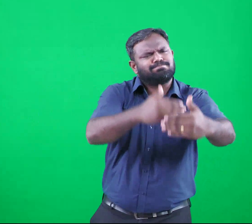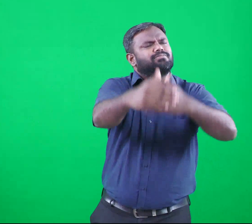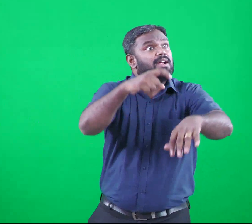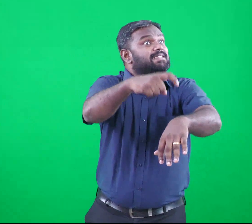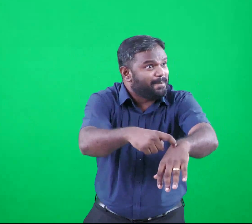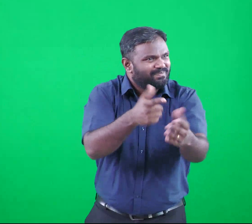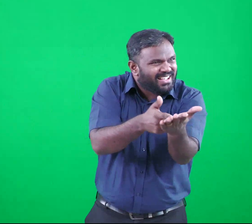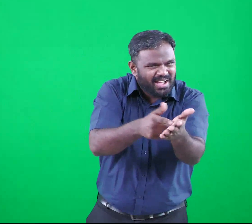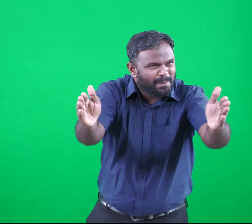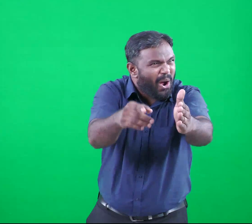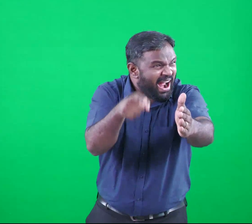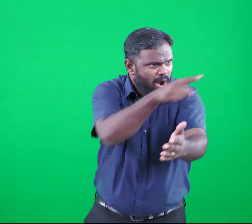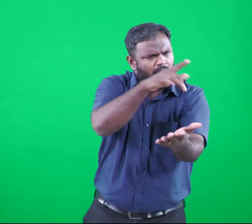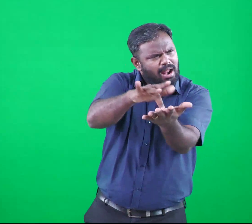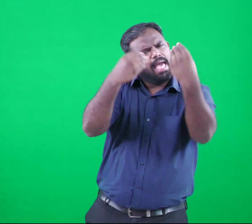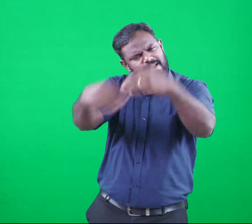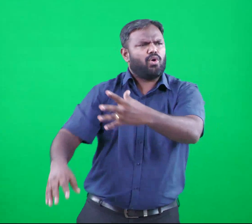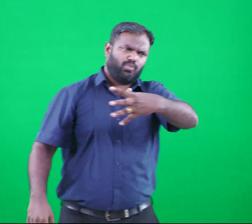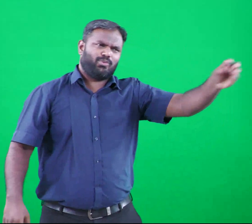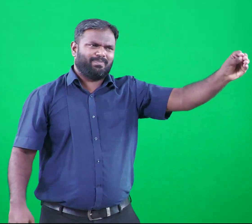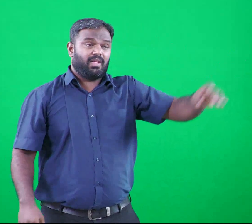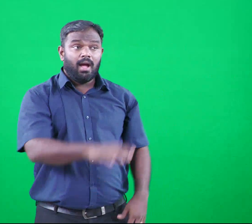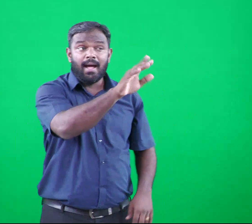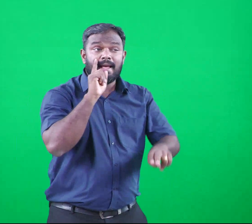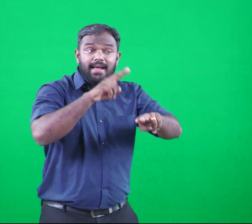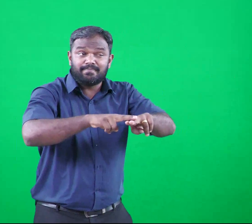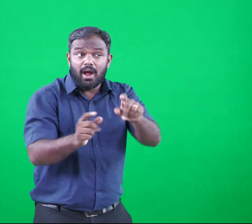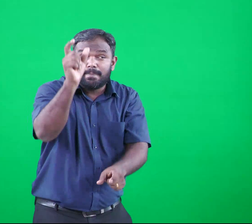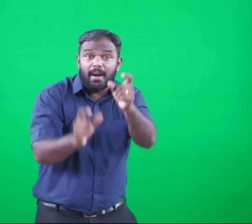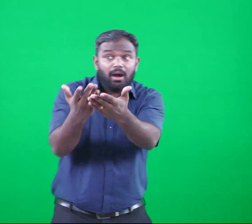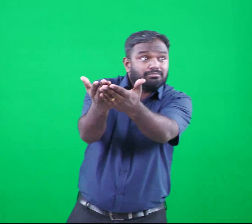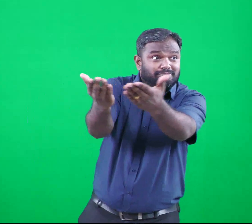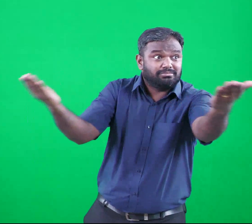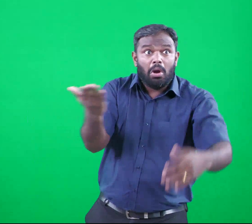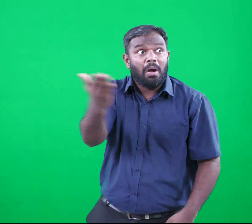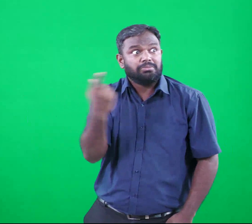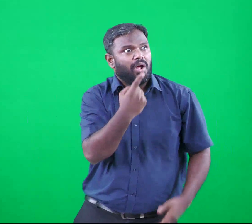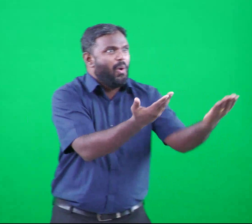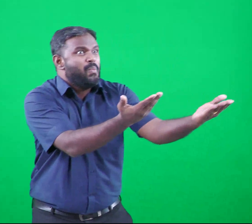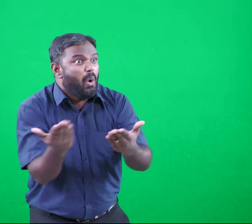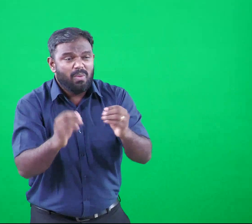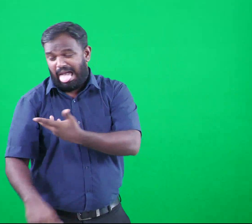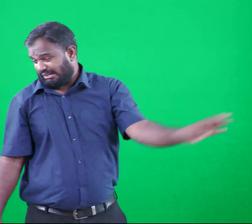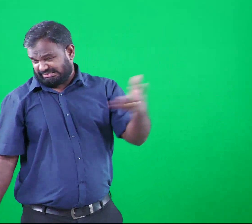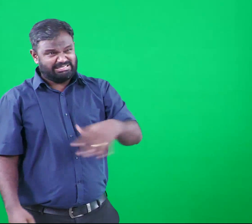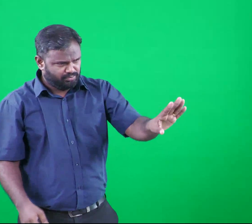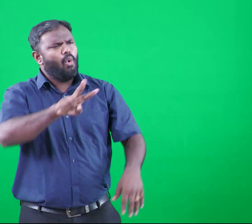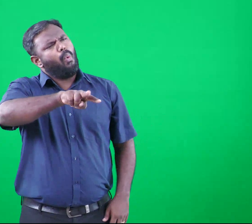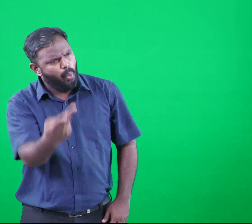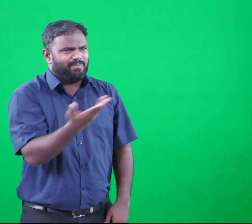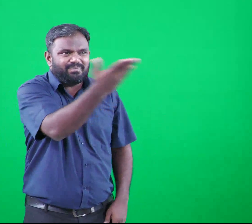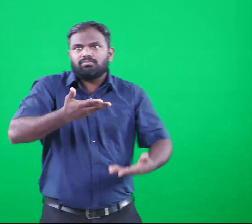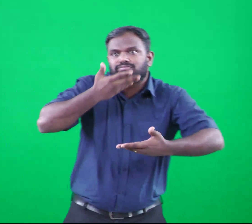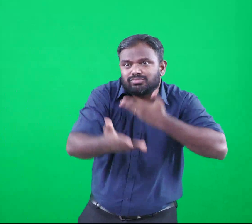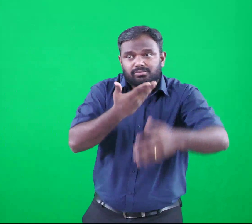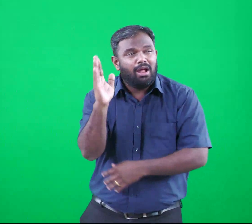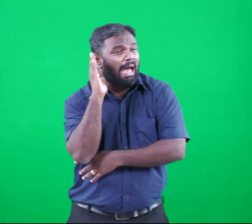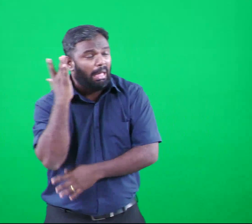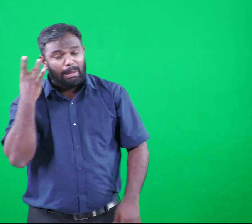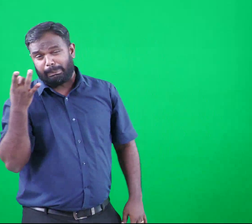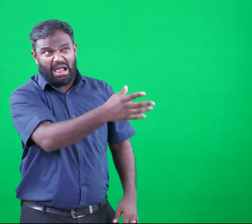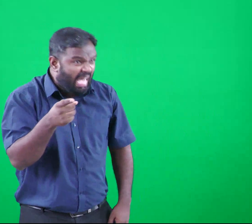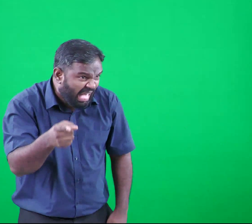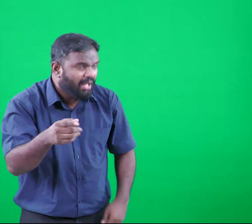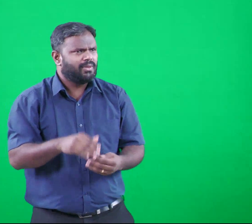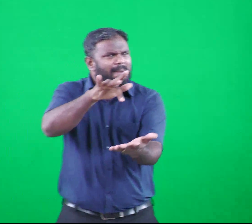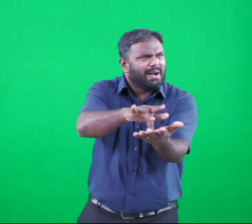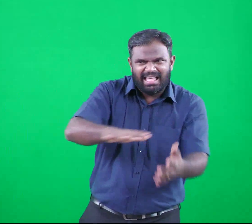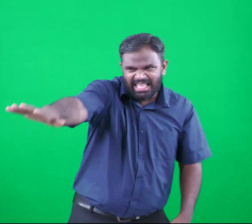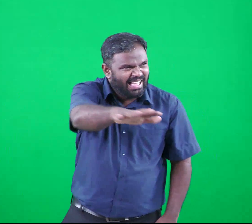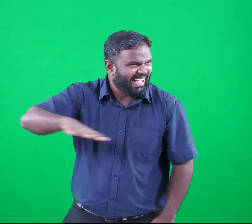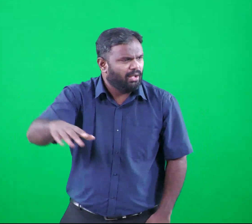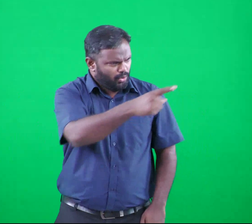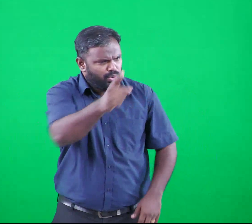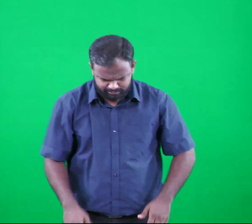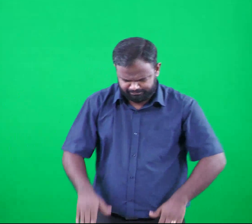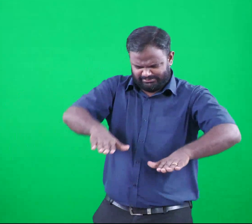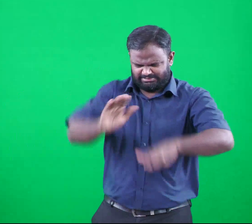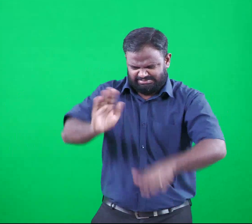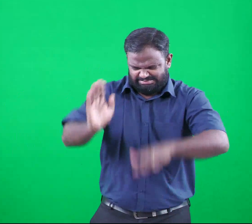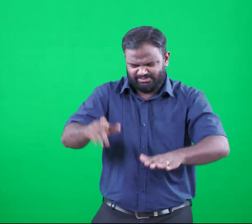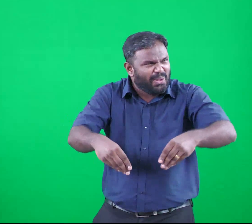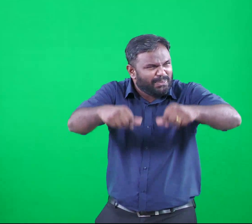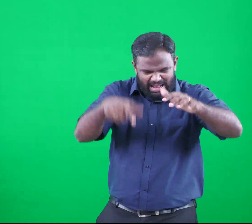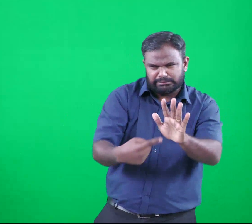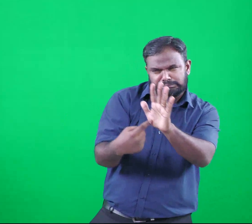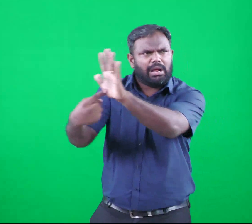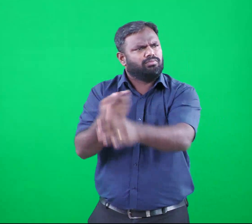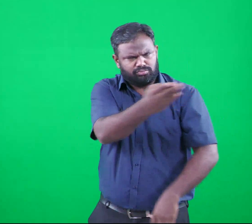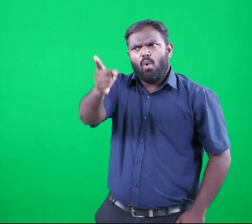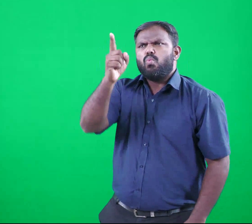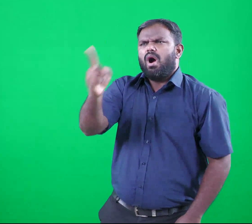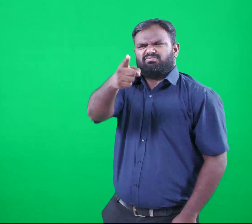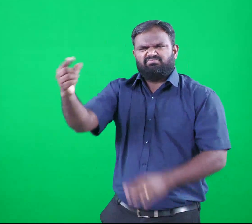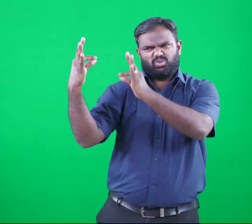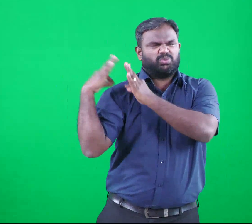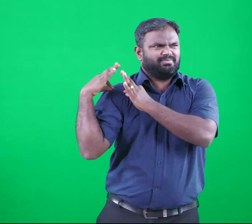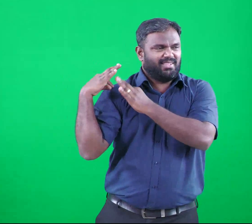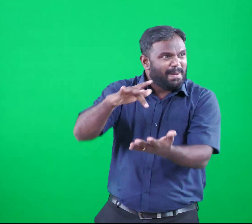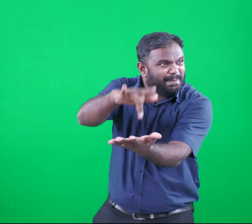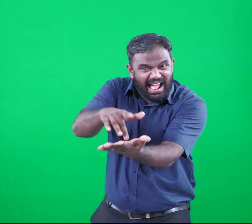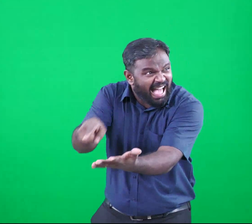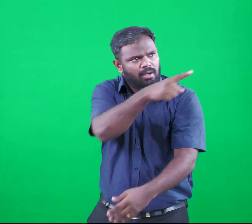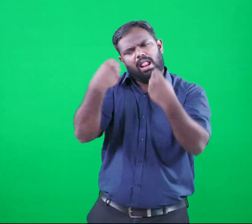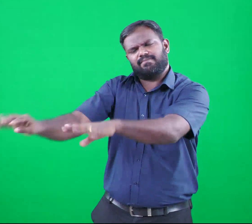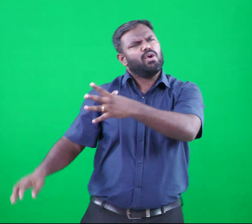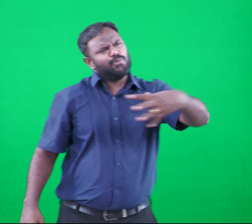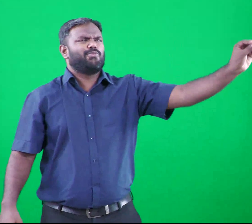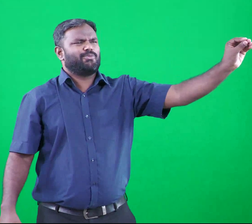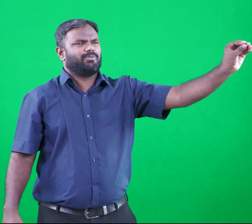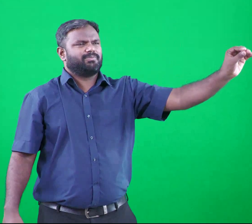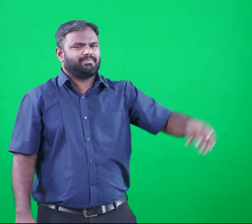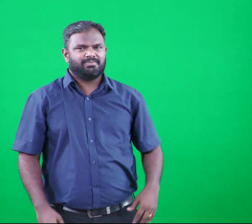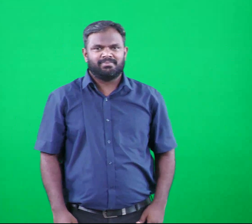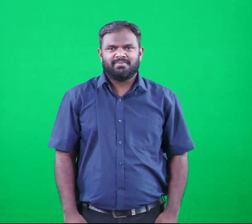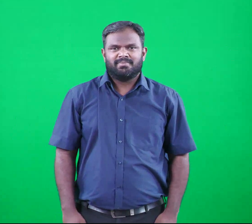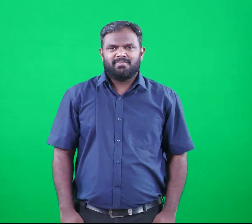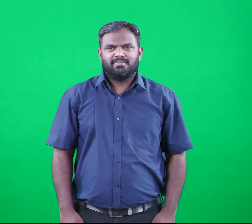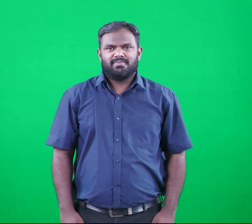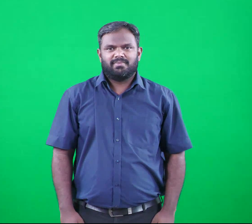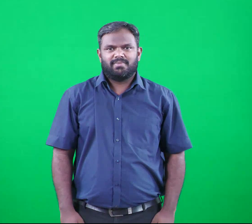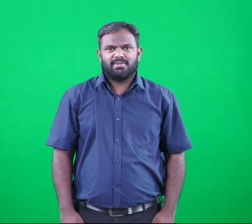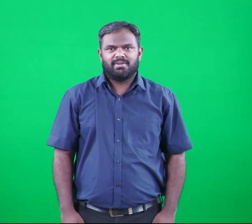If anyone will not welcome you or listen to you, shake the dust off your feet when you leave that place, as a testimony against them."